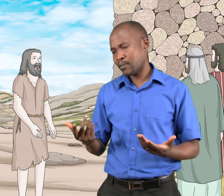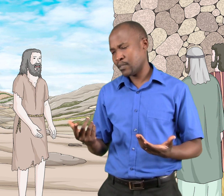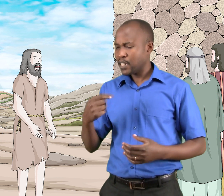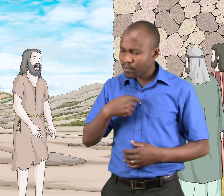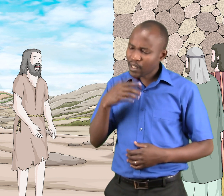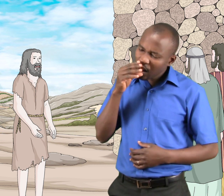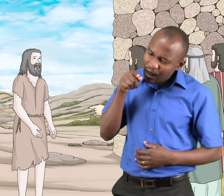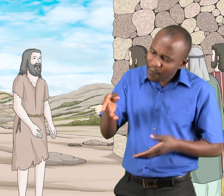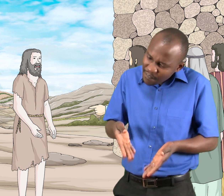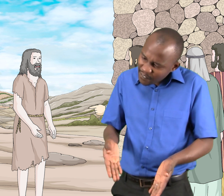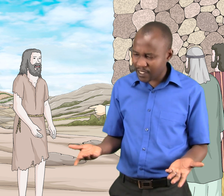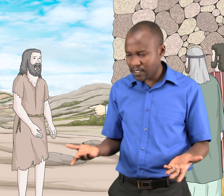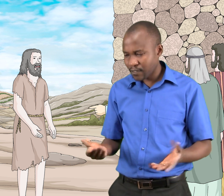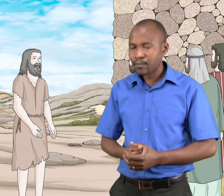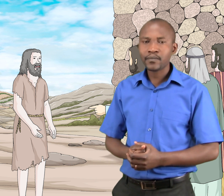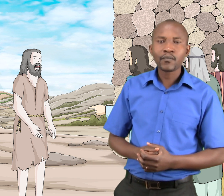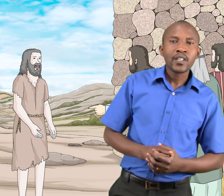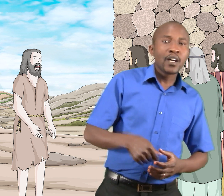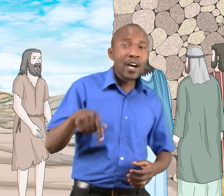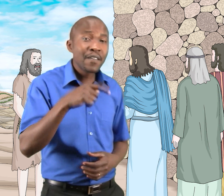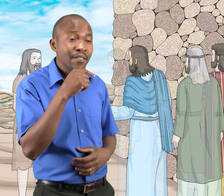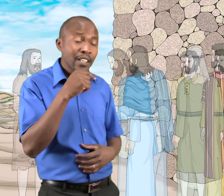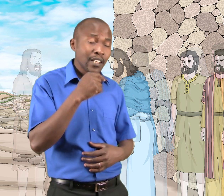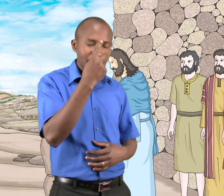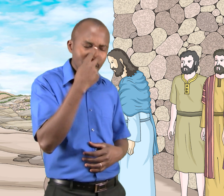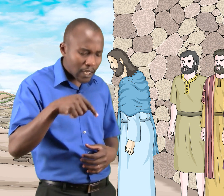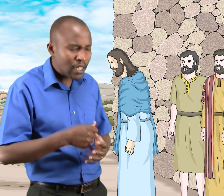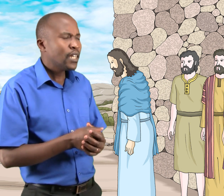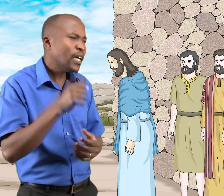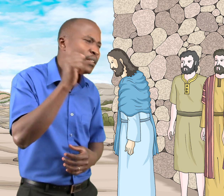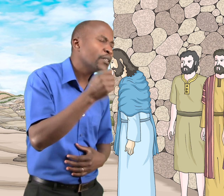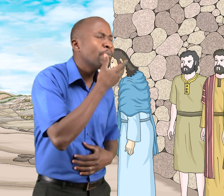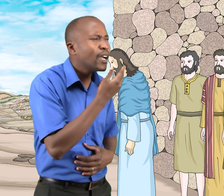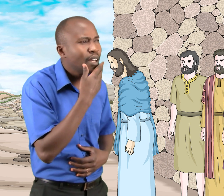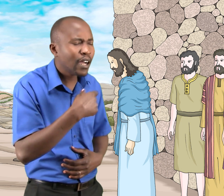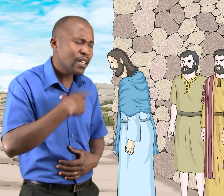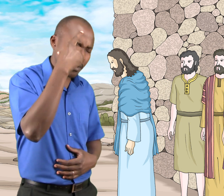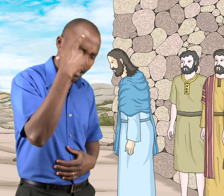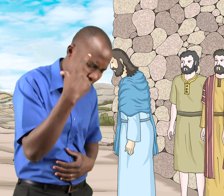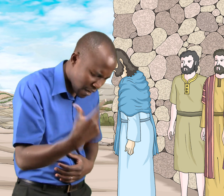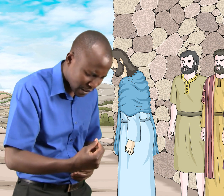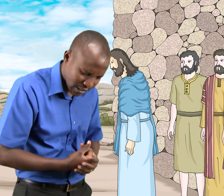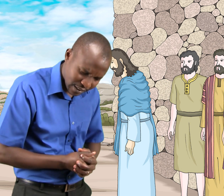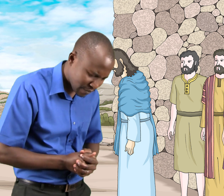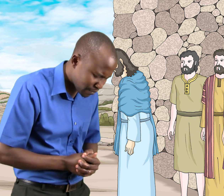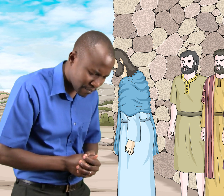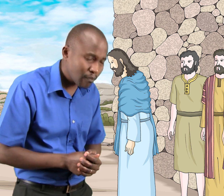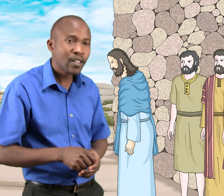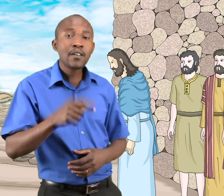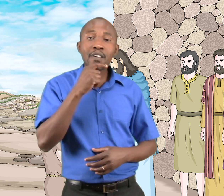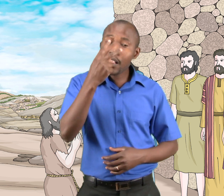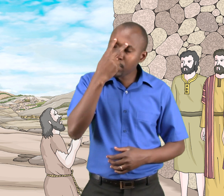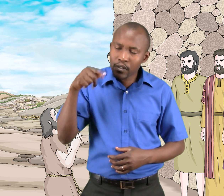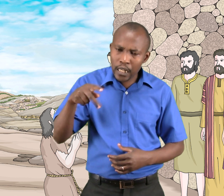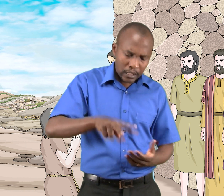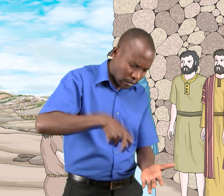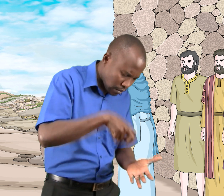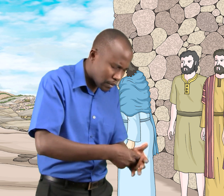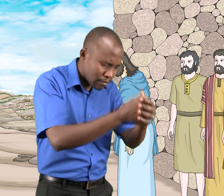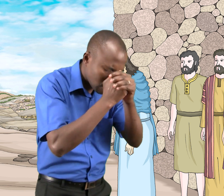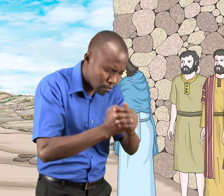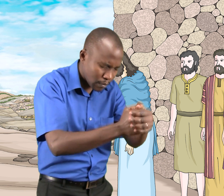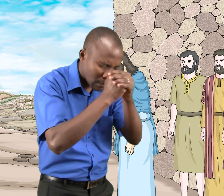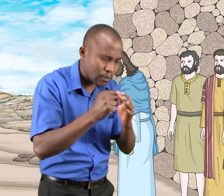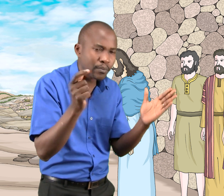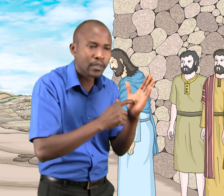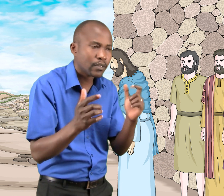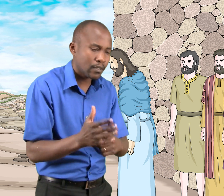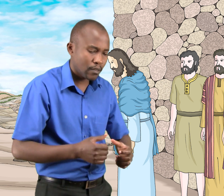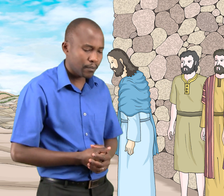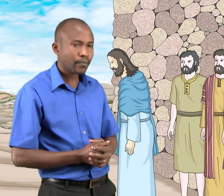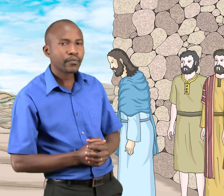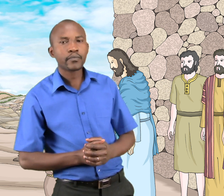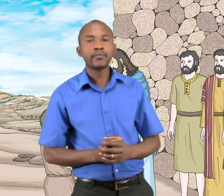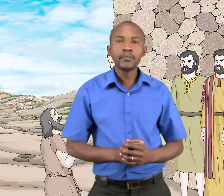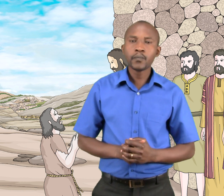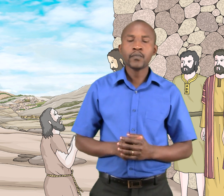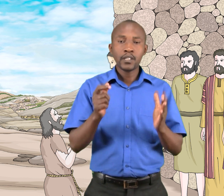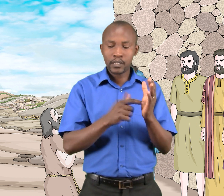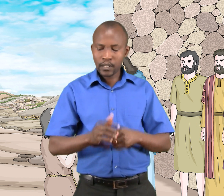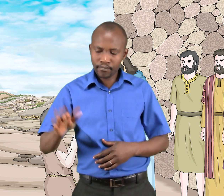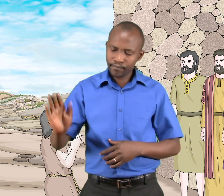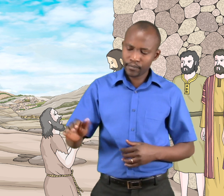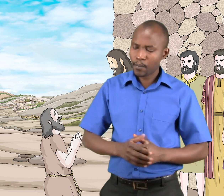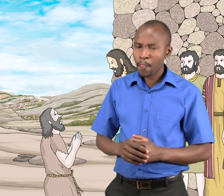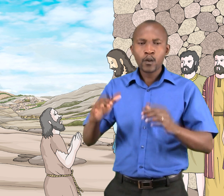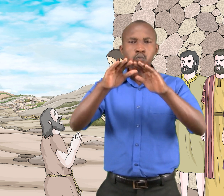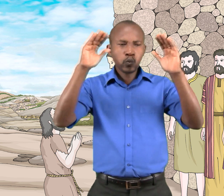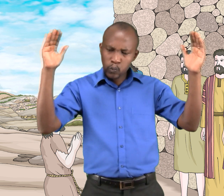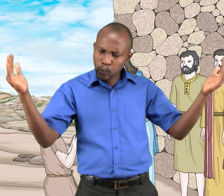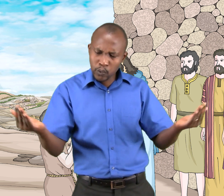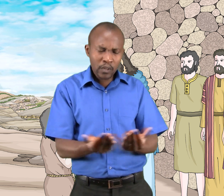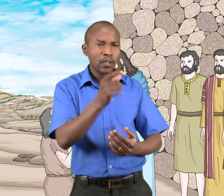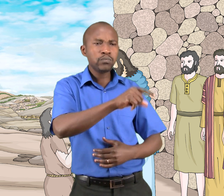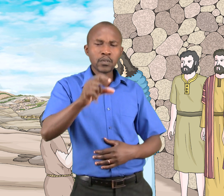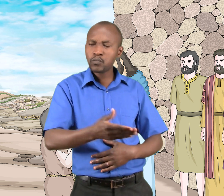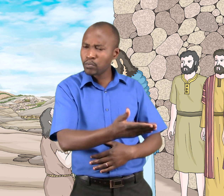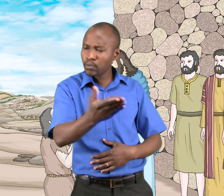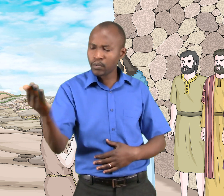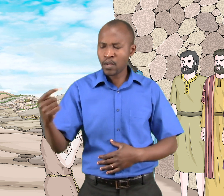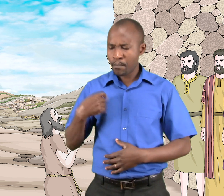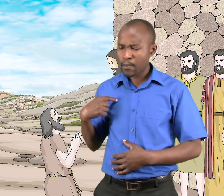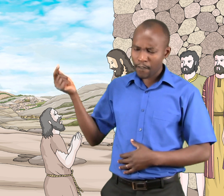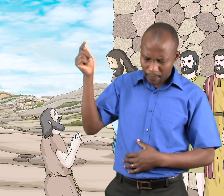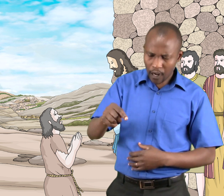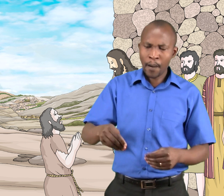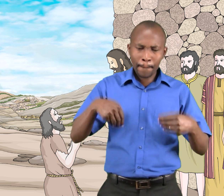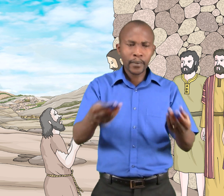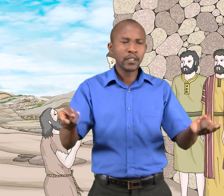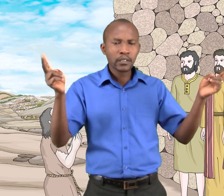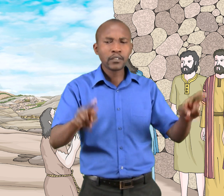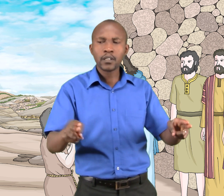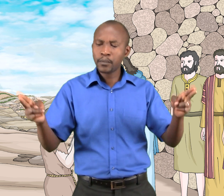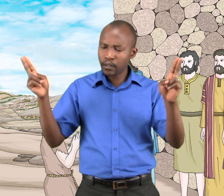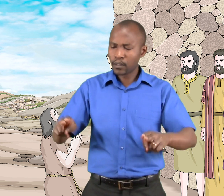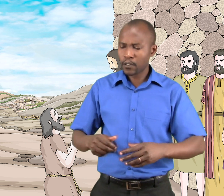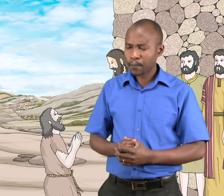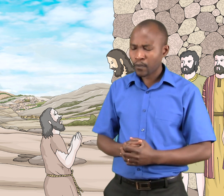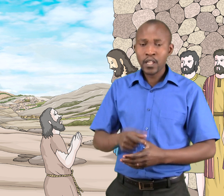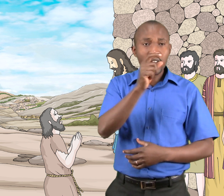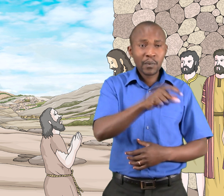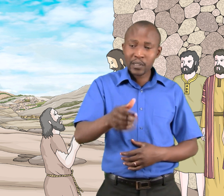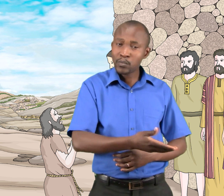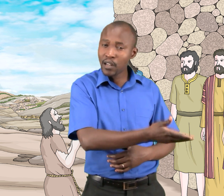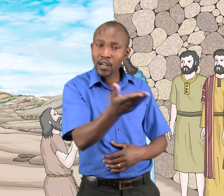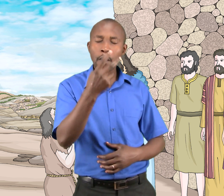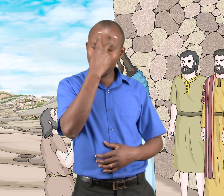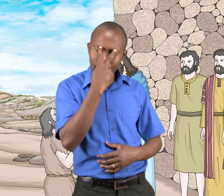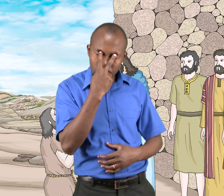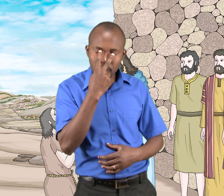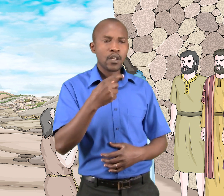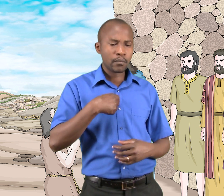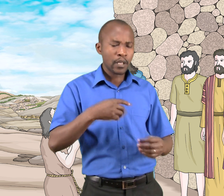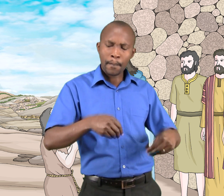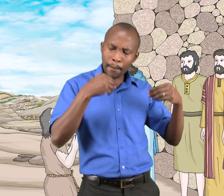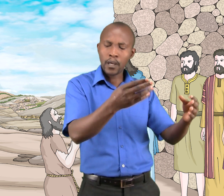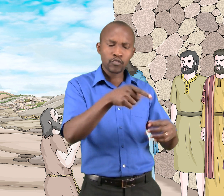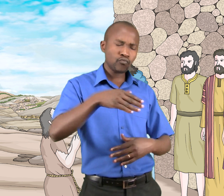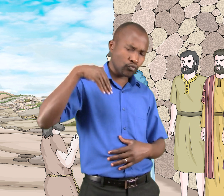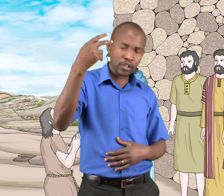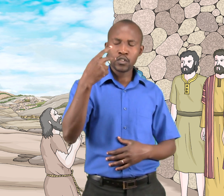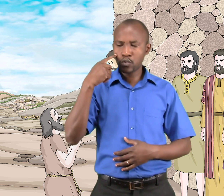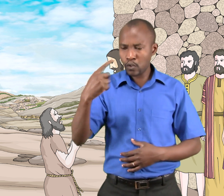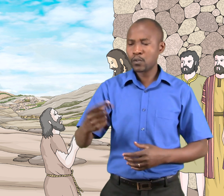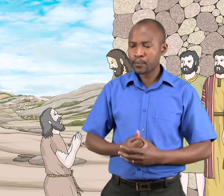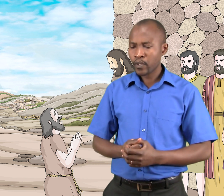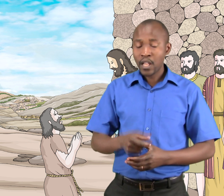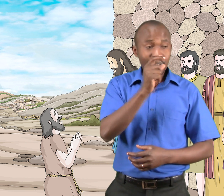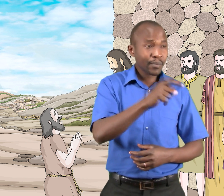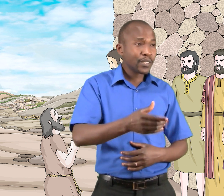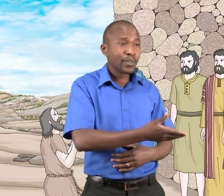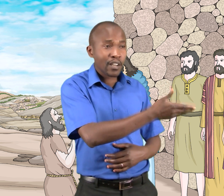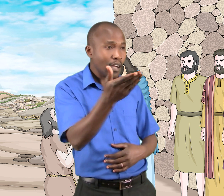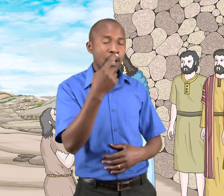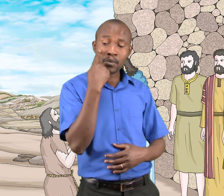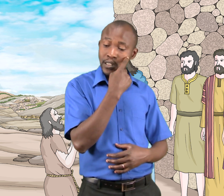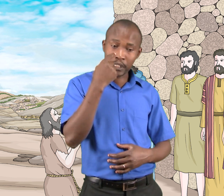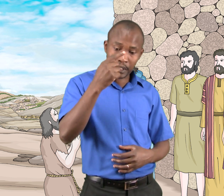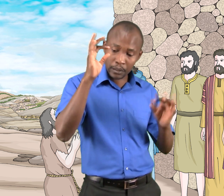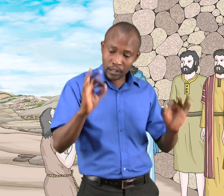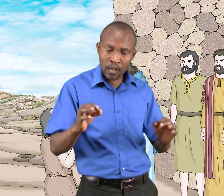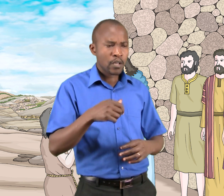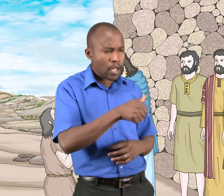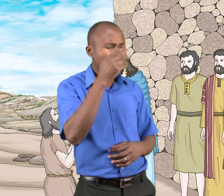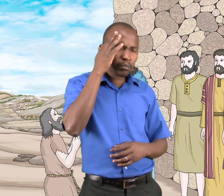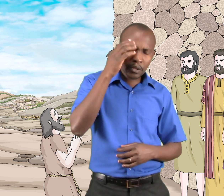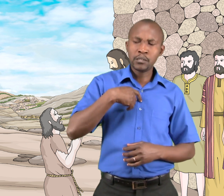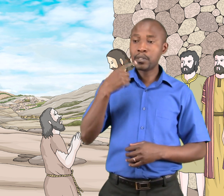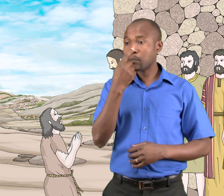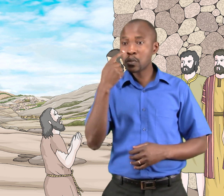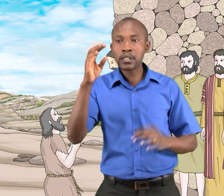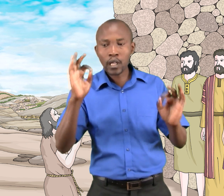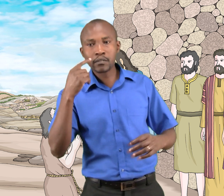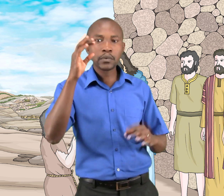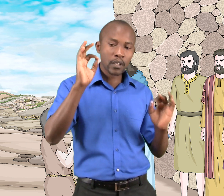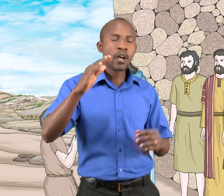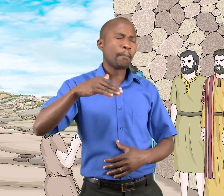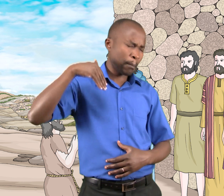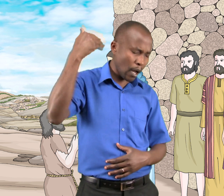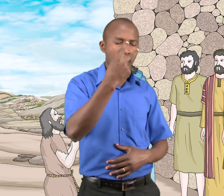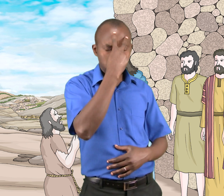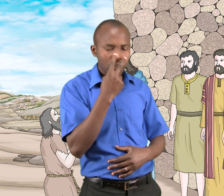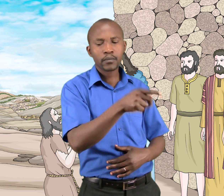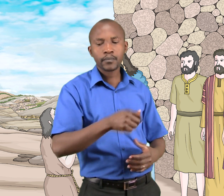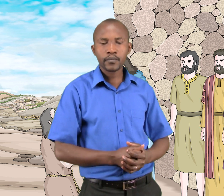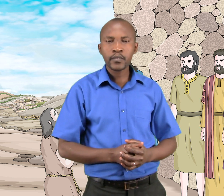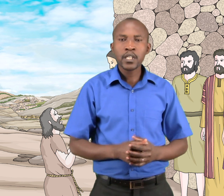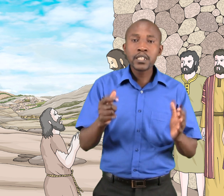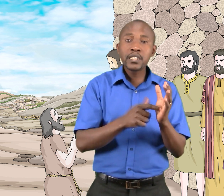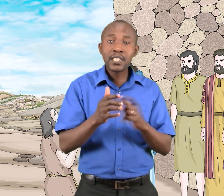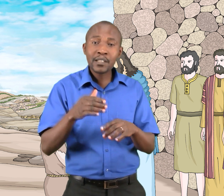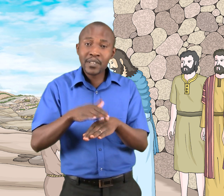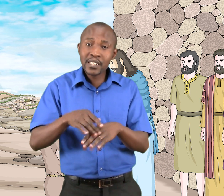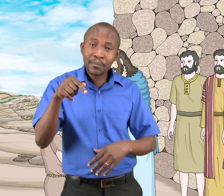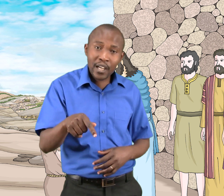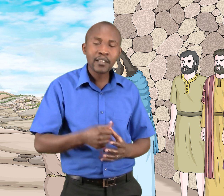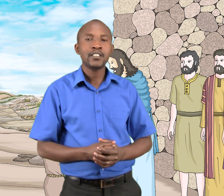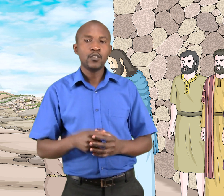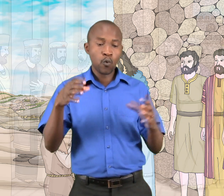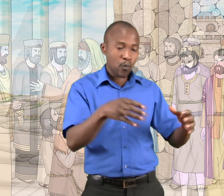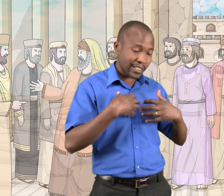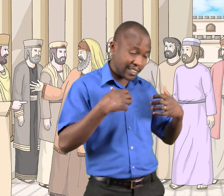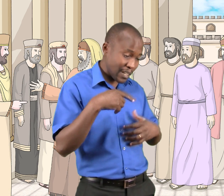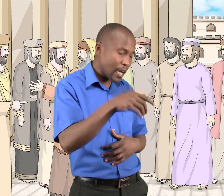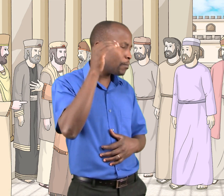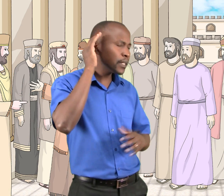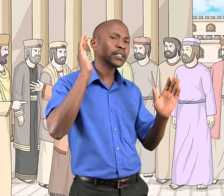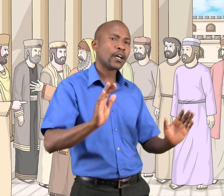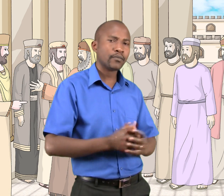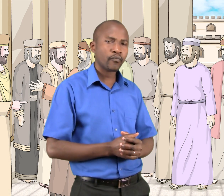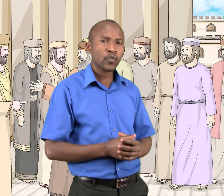“He is the One speaking with you.” “Lord, I believe,” he said. And he worshiped Jesus. Then Jesus declared, “For judgment I have come into this world, so that the blind may see and those who see may become blind.”